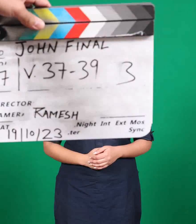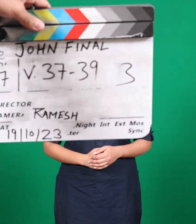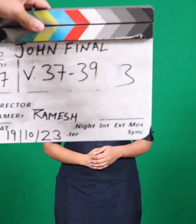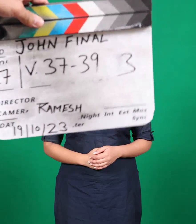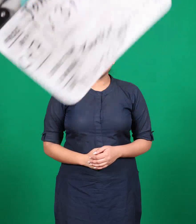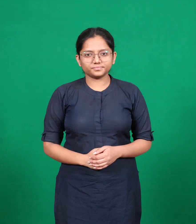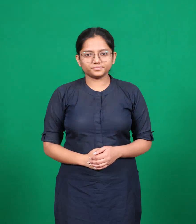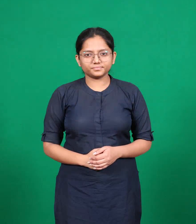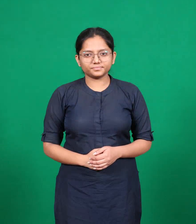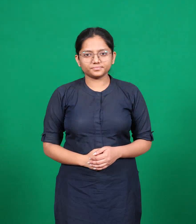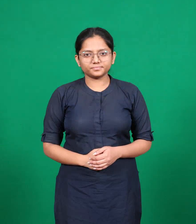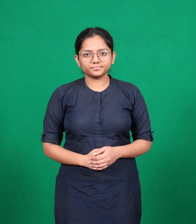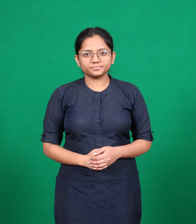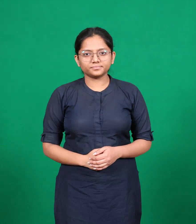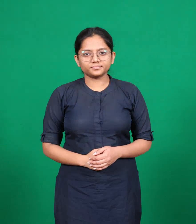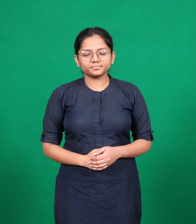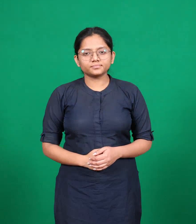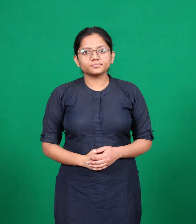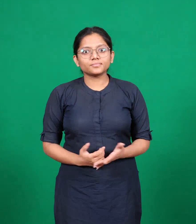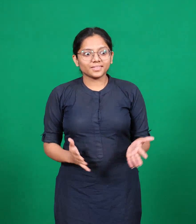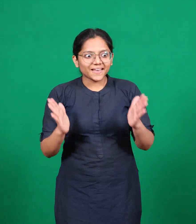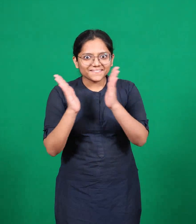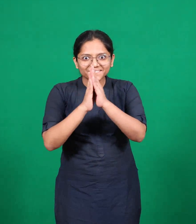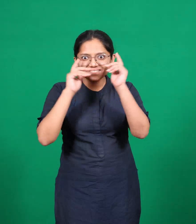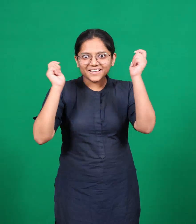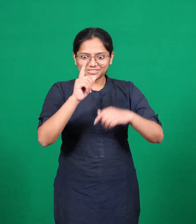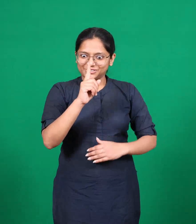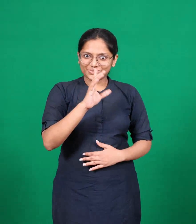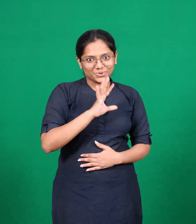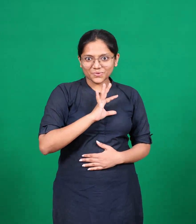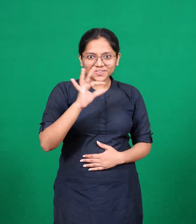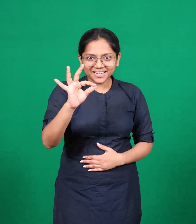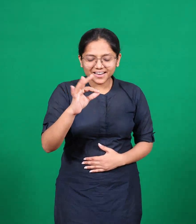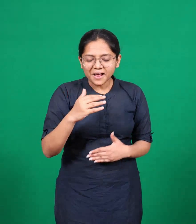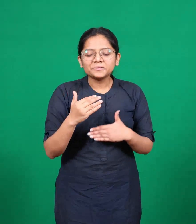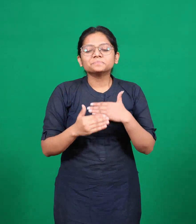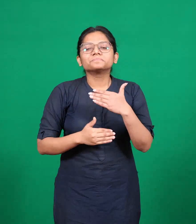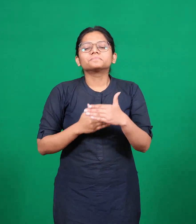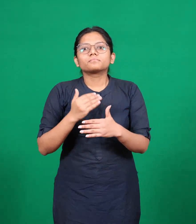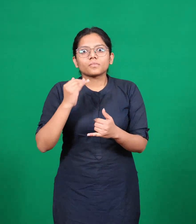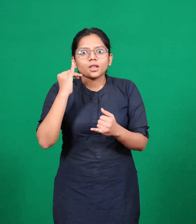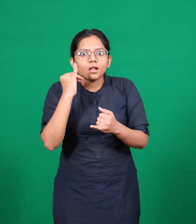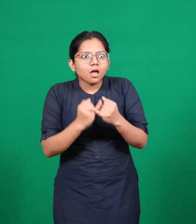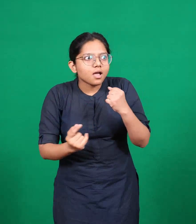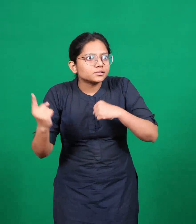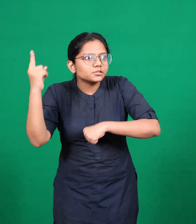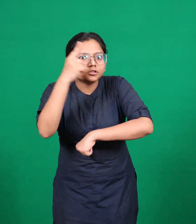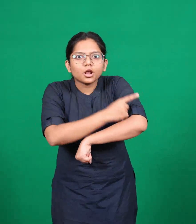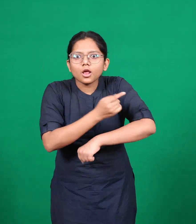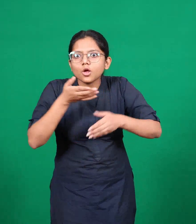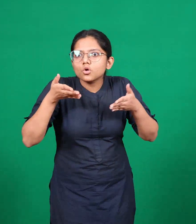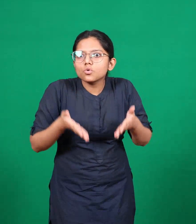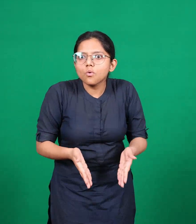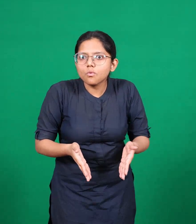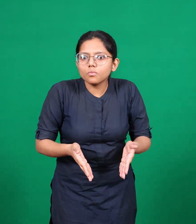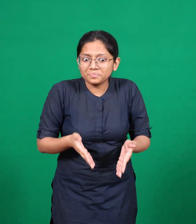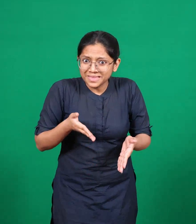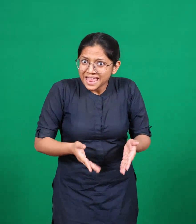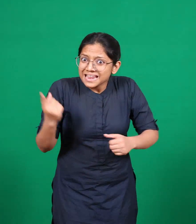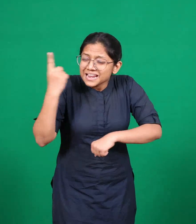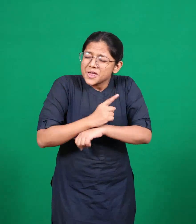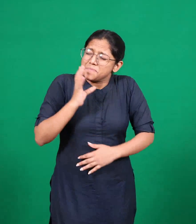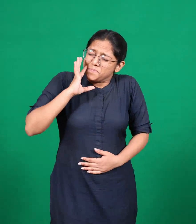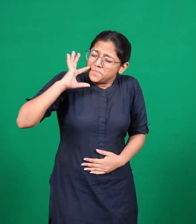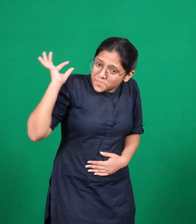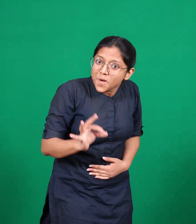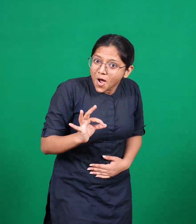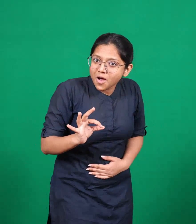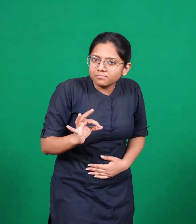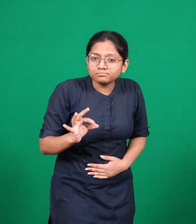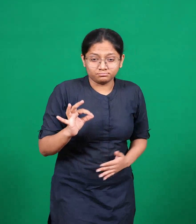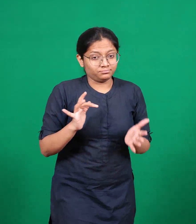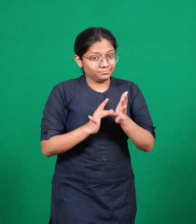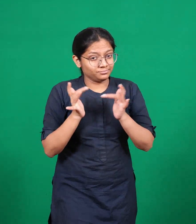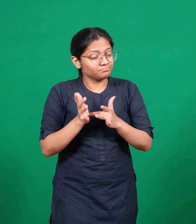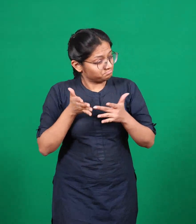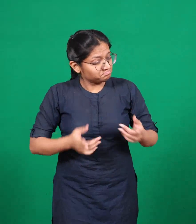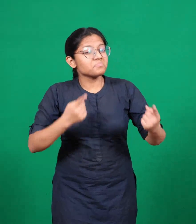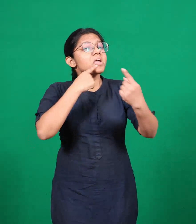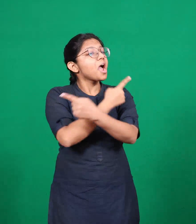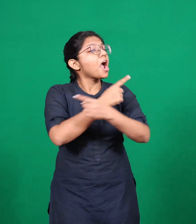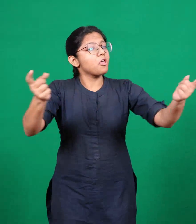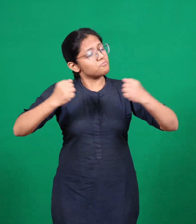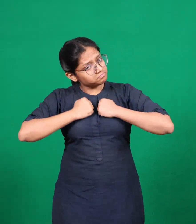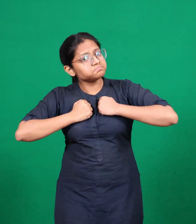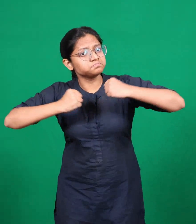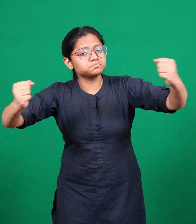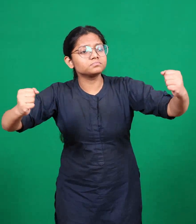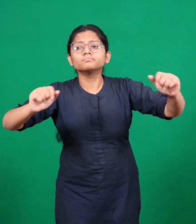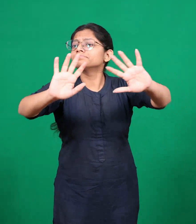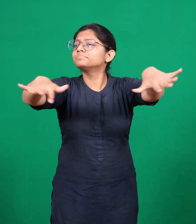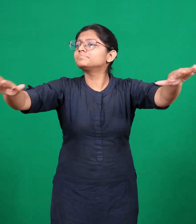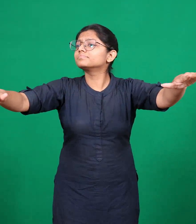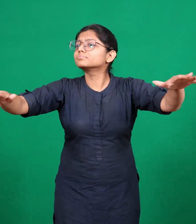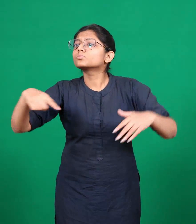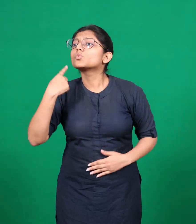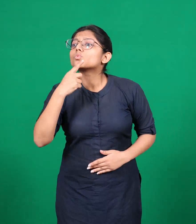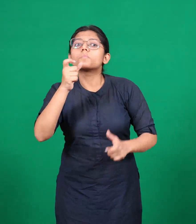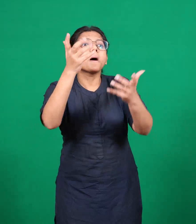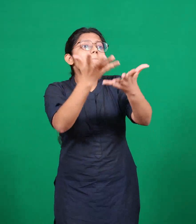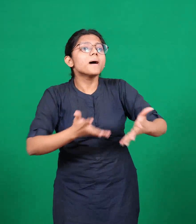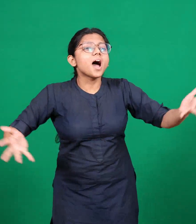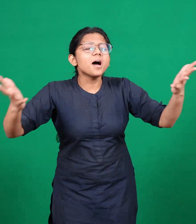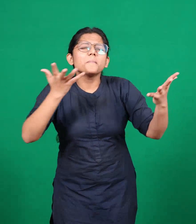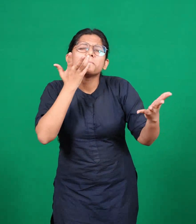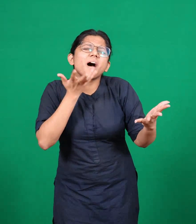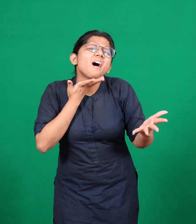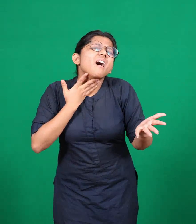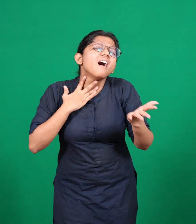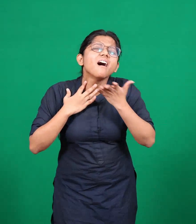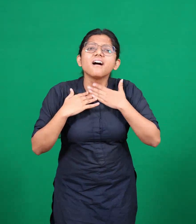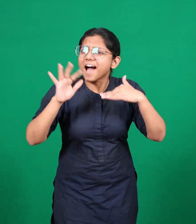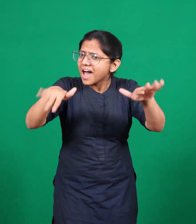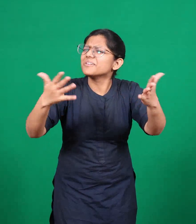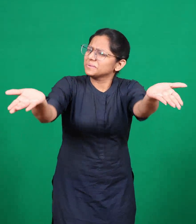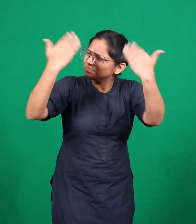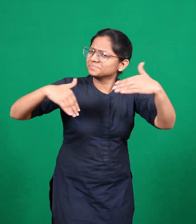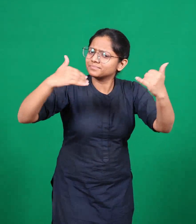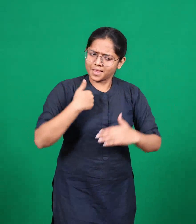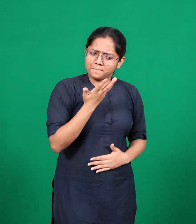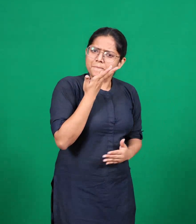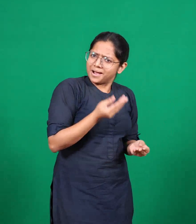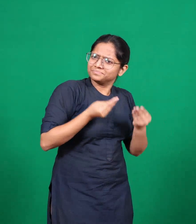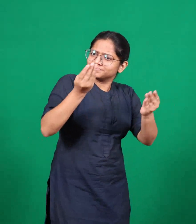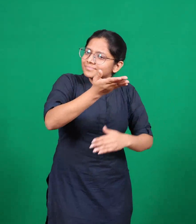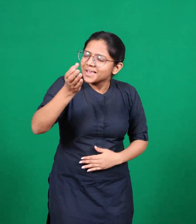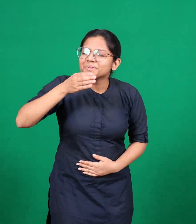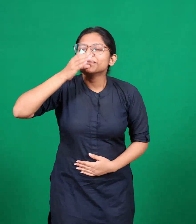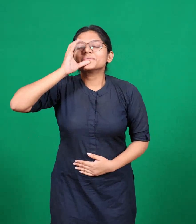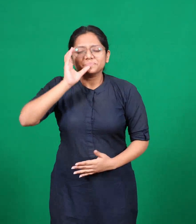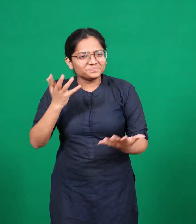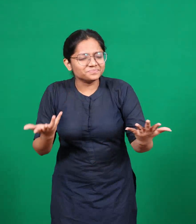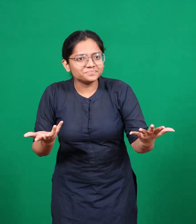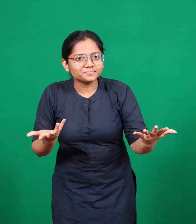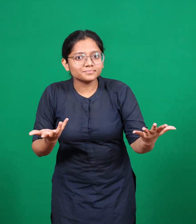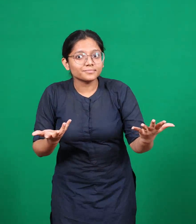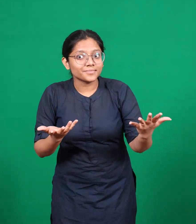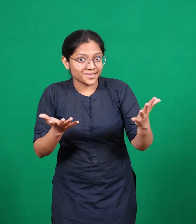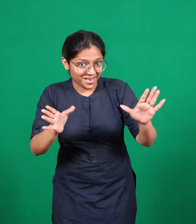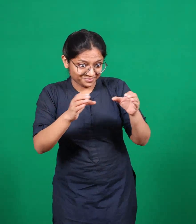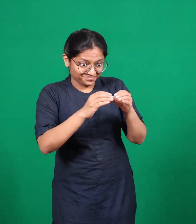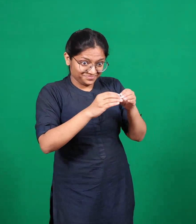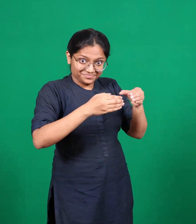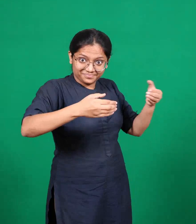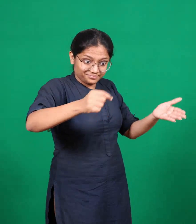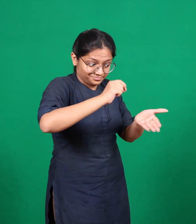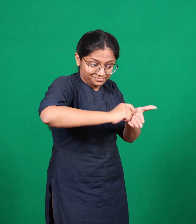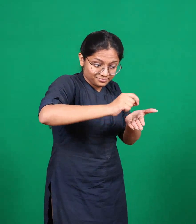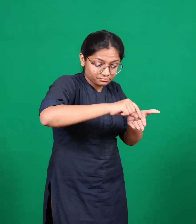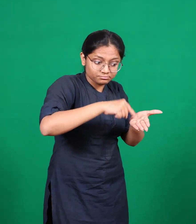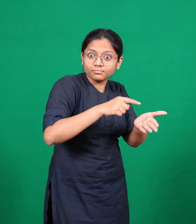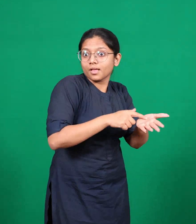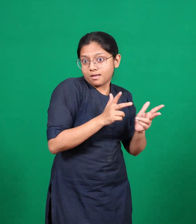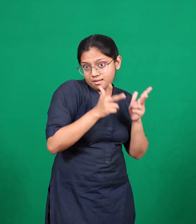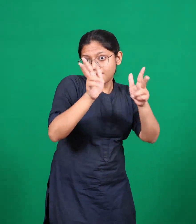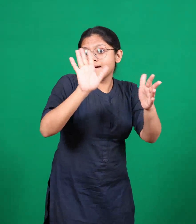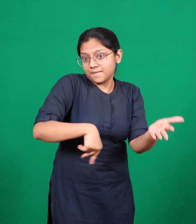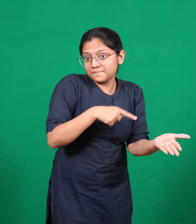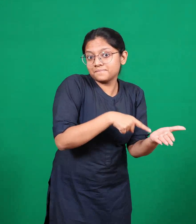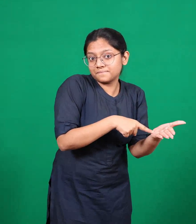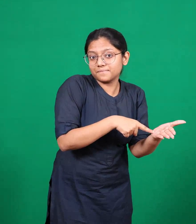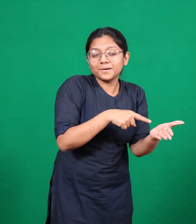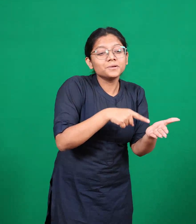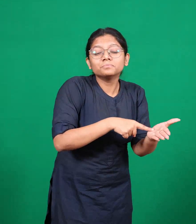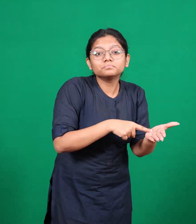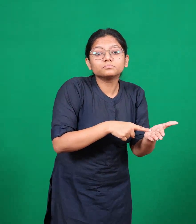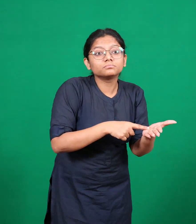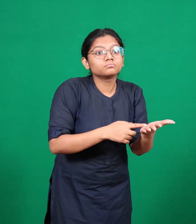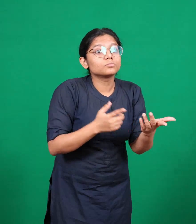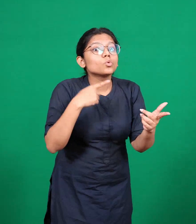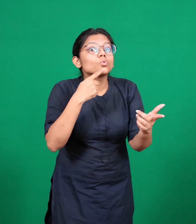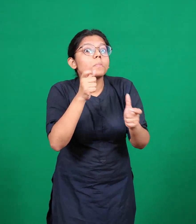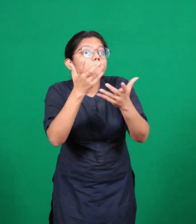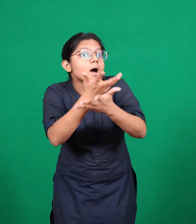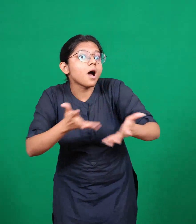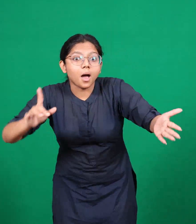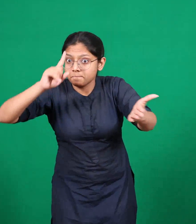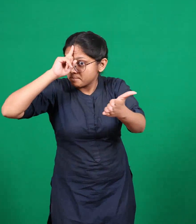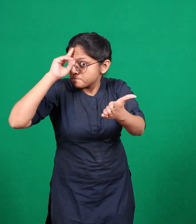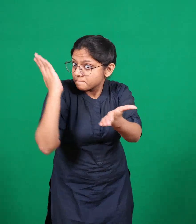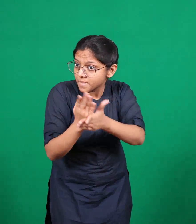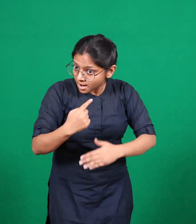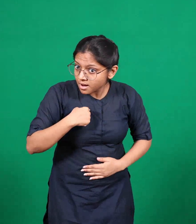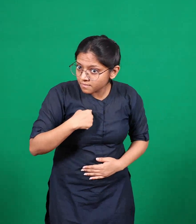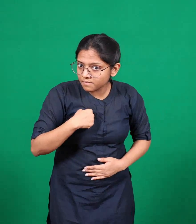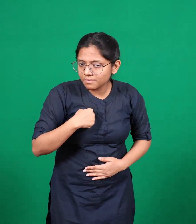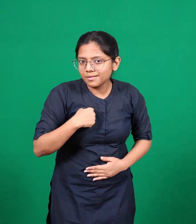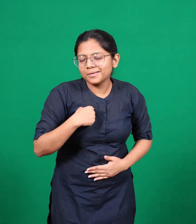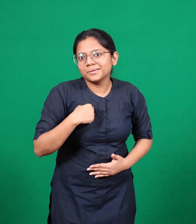On the last and greatest day of the feast, Jesus stood up and called out in a loud voice, "If anyone is thirsty, let him come to Me and drink.